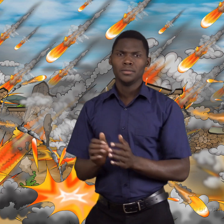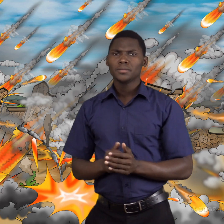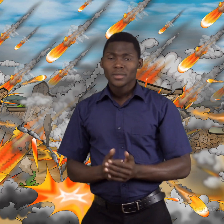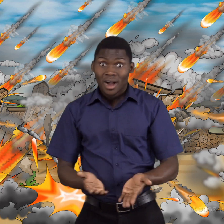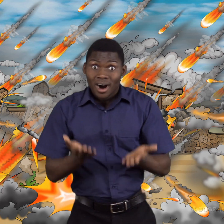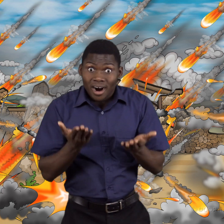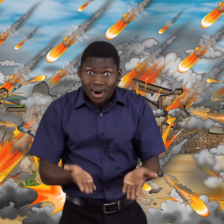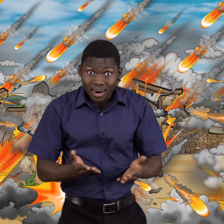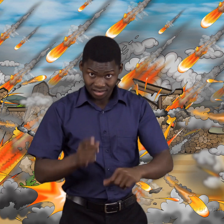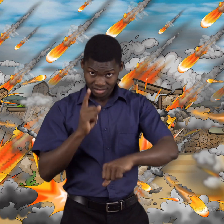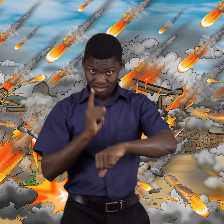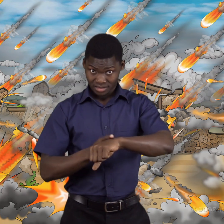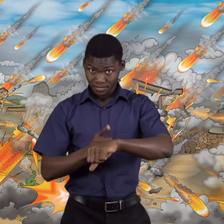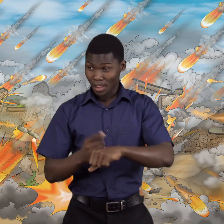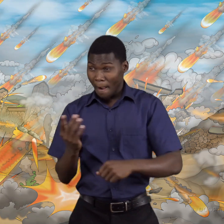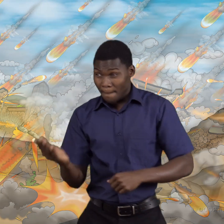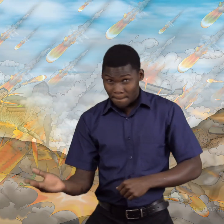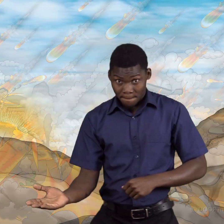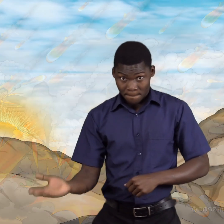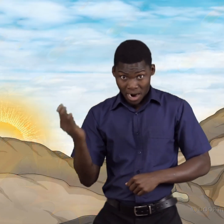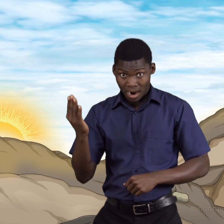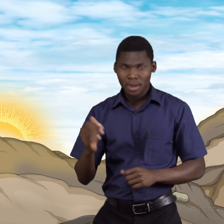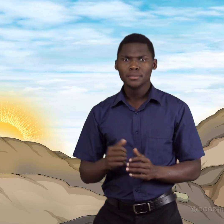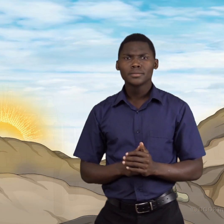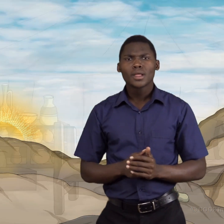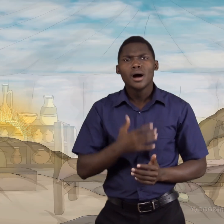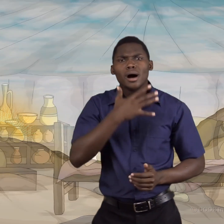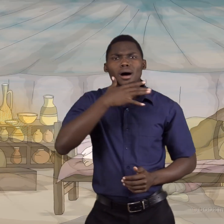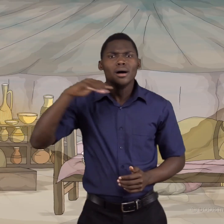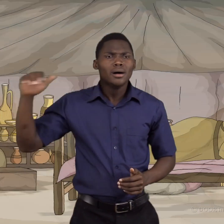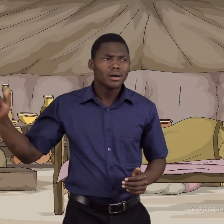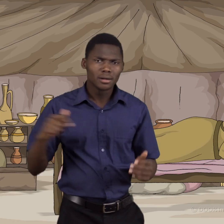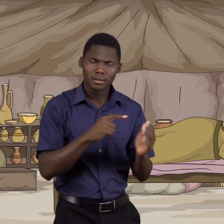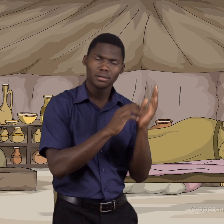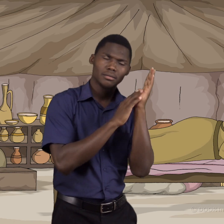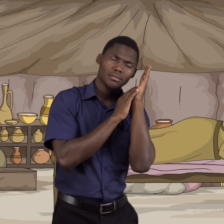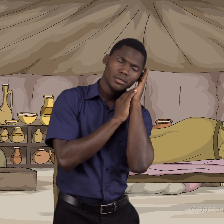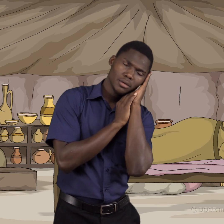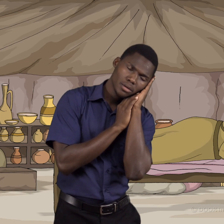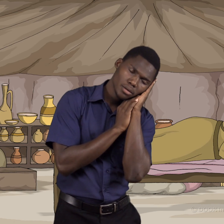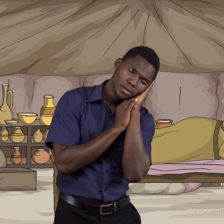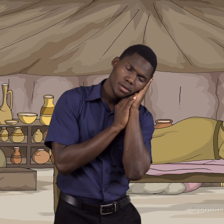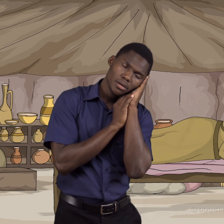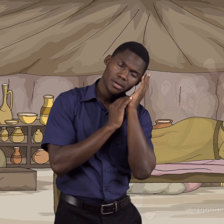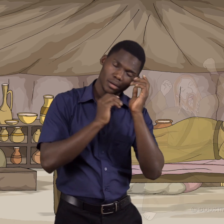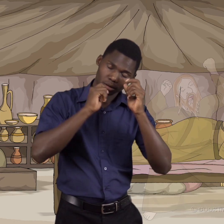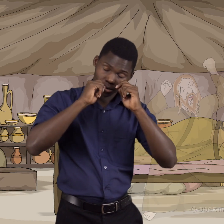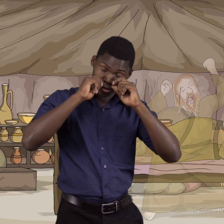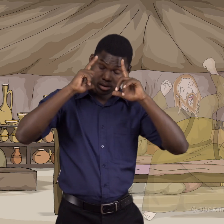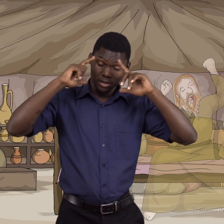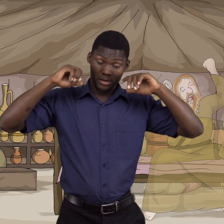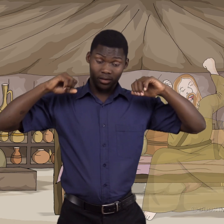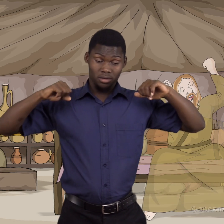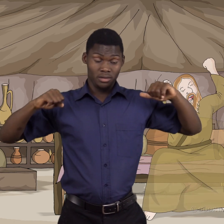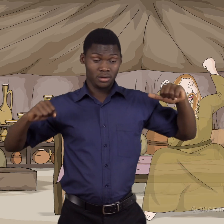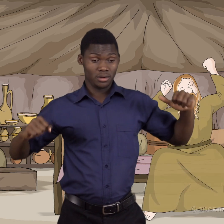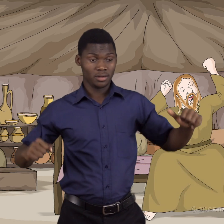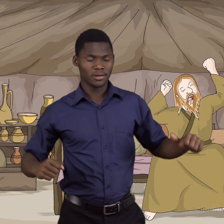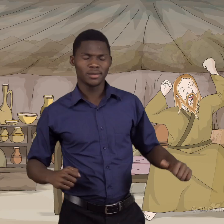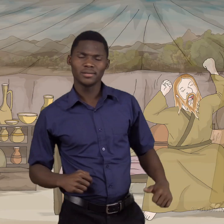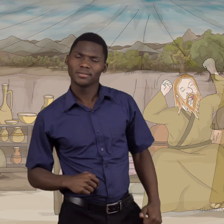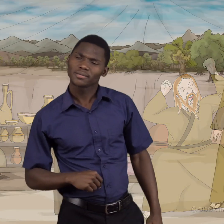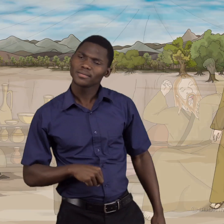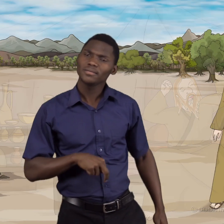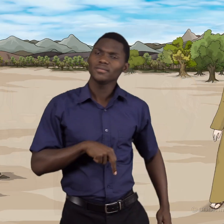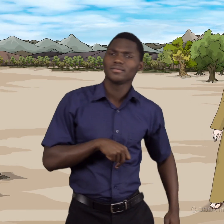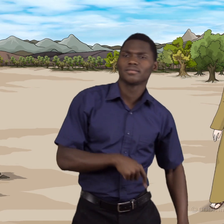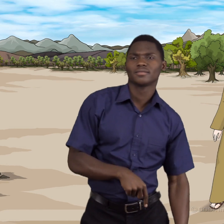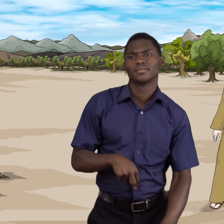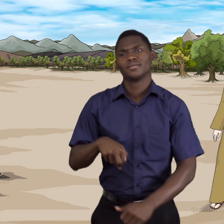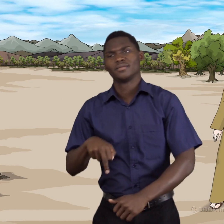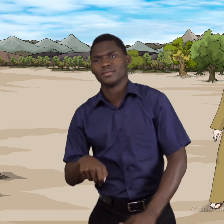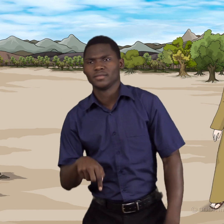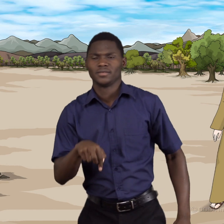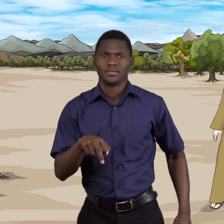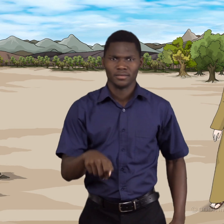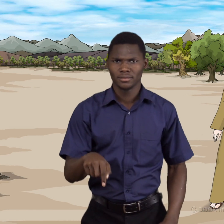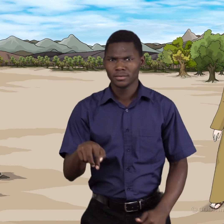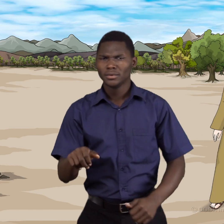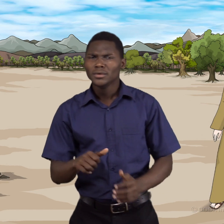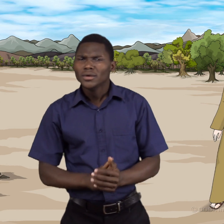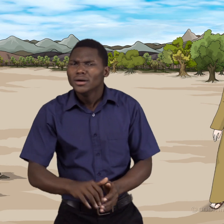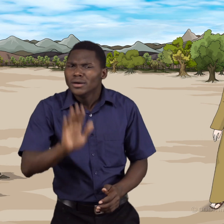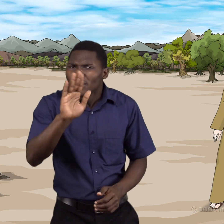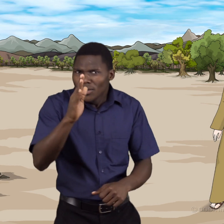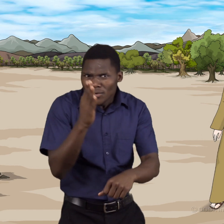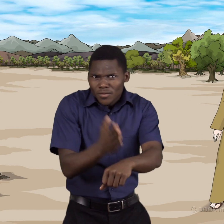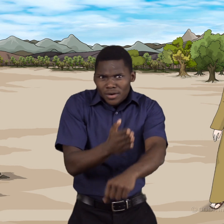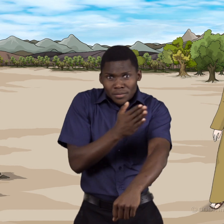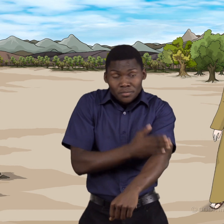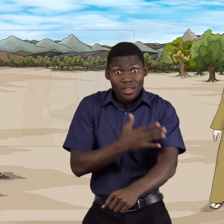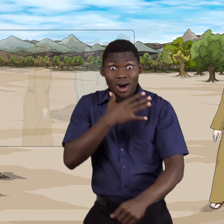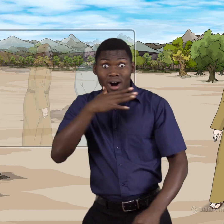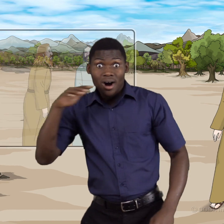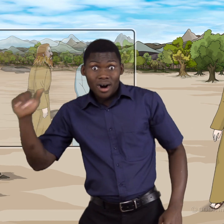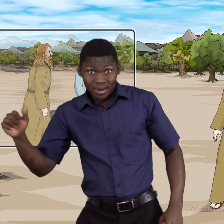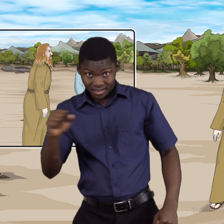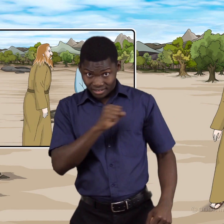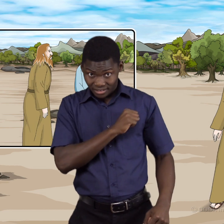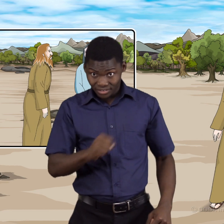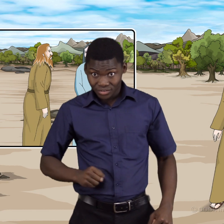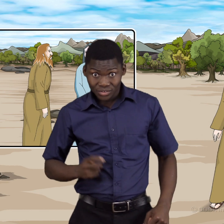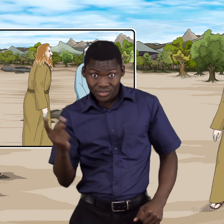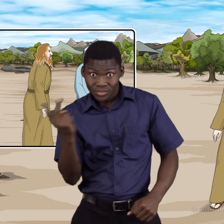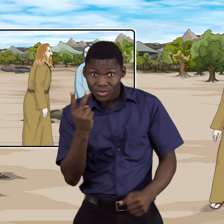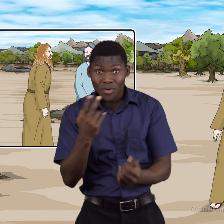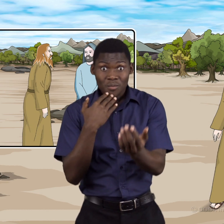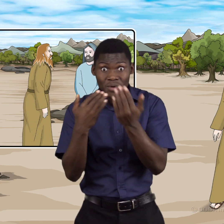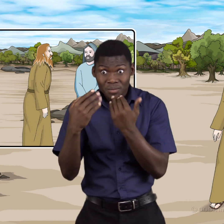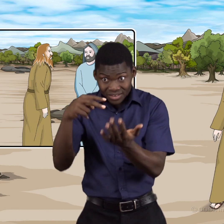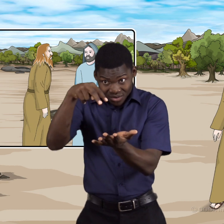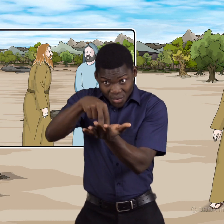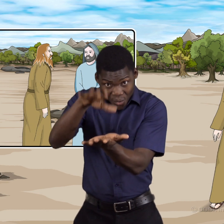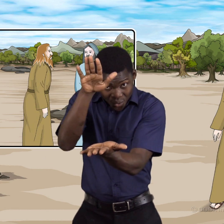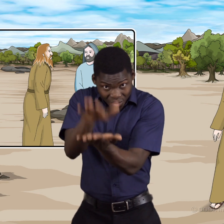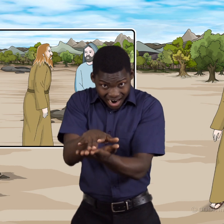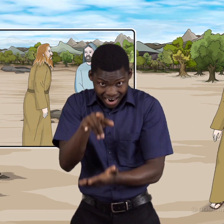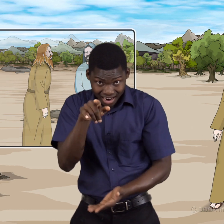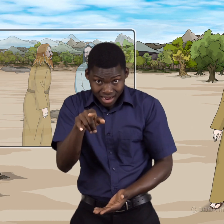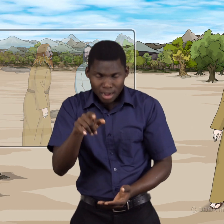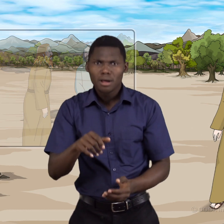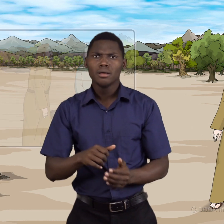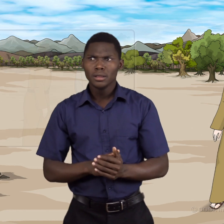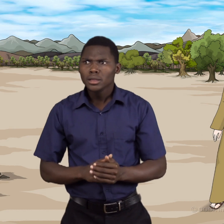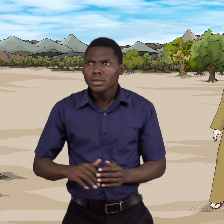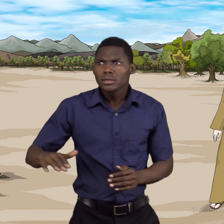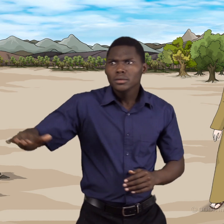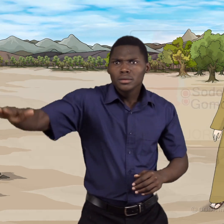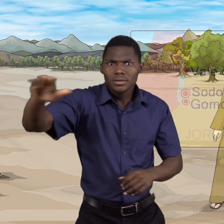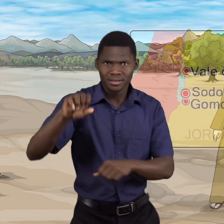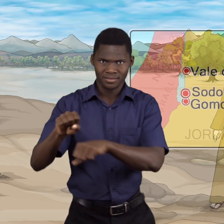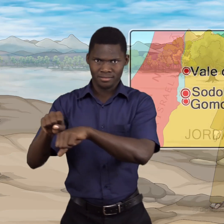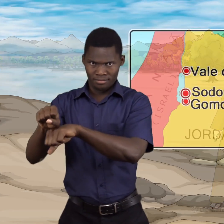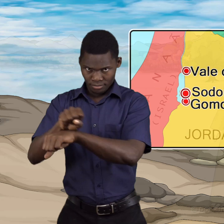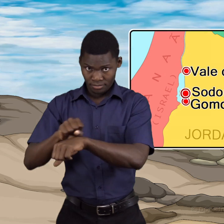Early the next morning, Abraham got up and returned to the place where he had stood before the LORD.